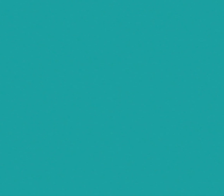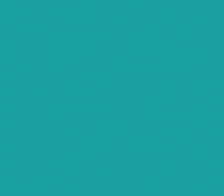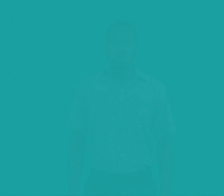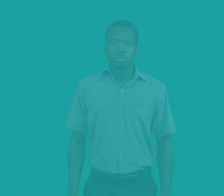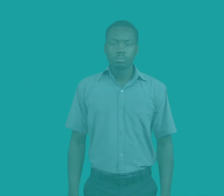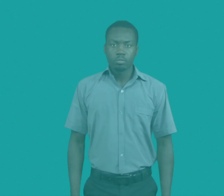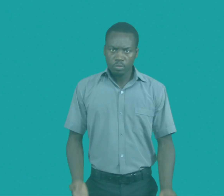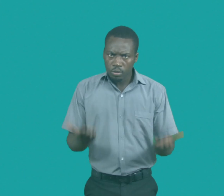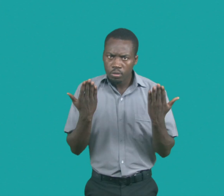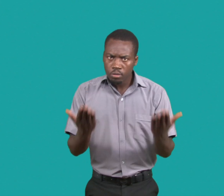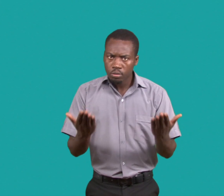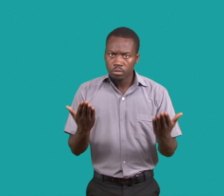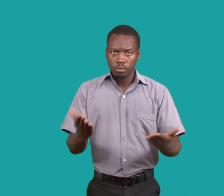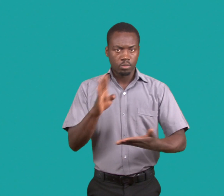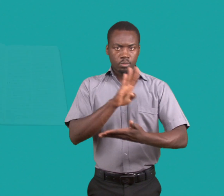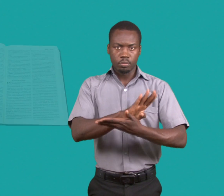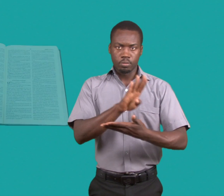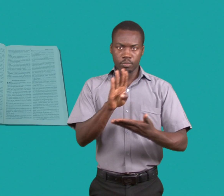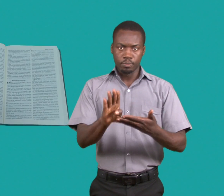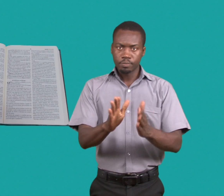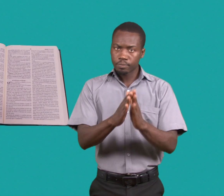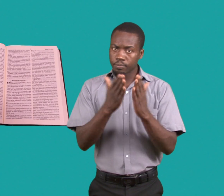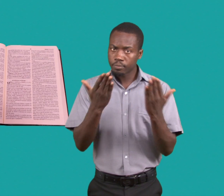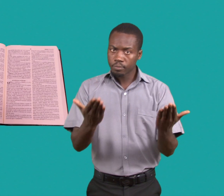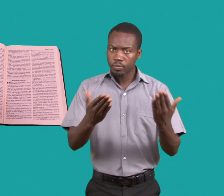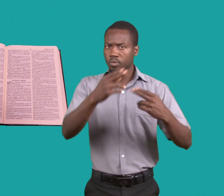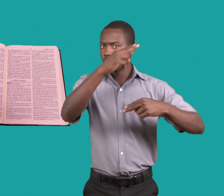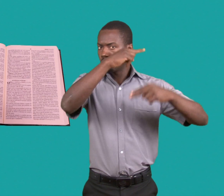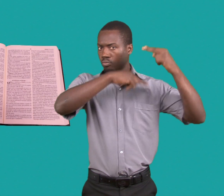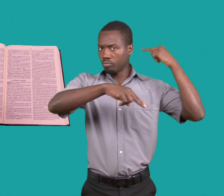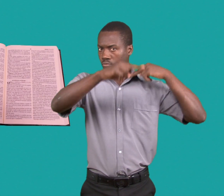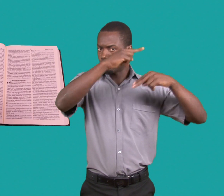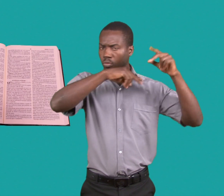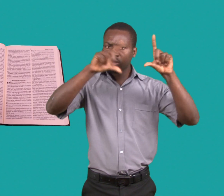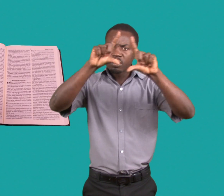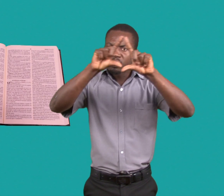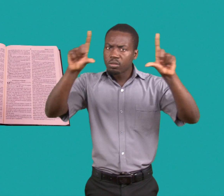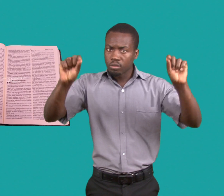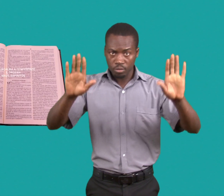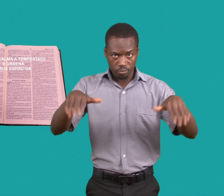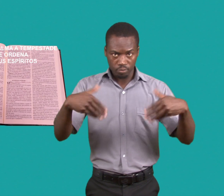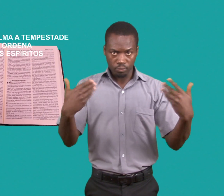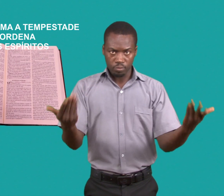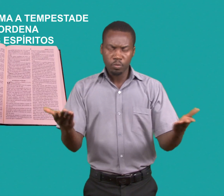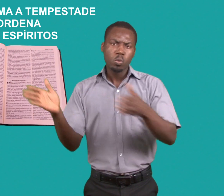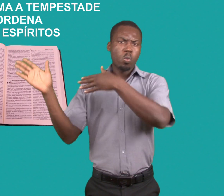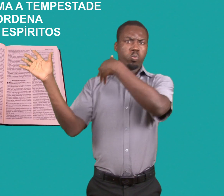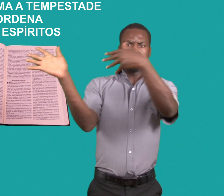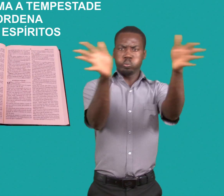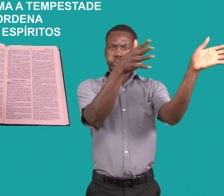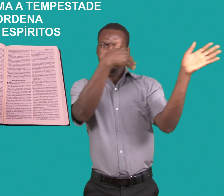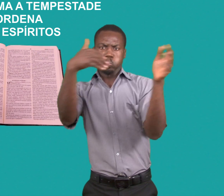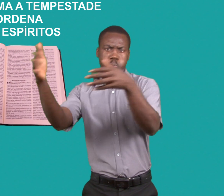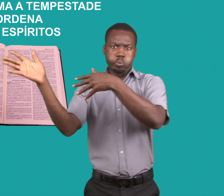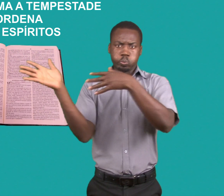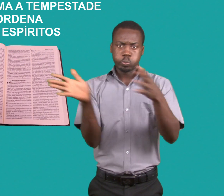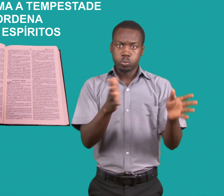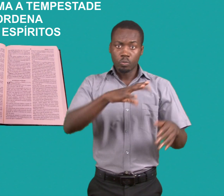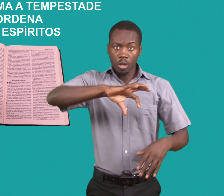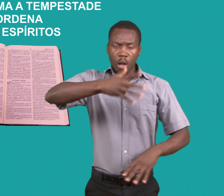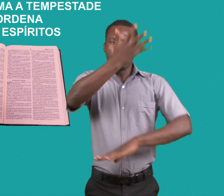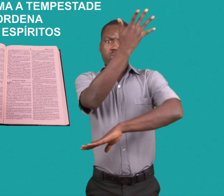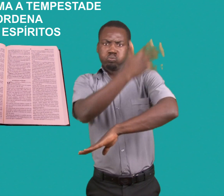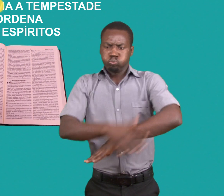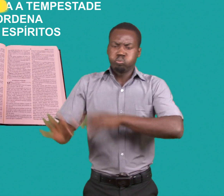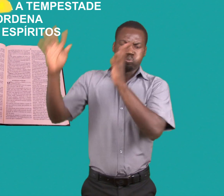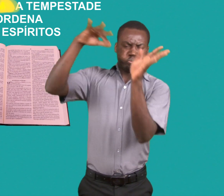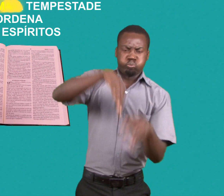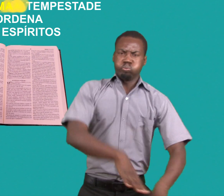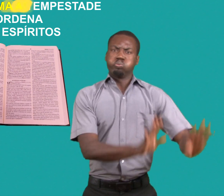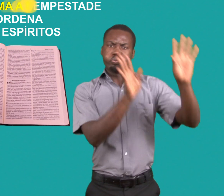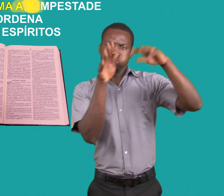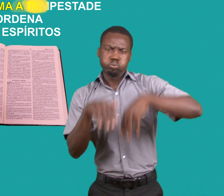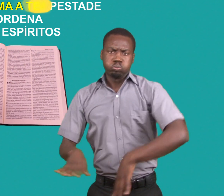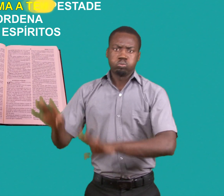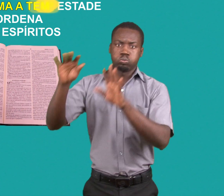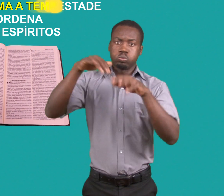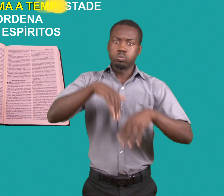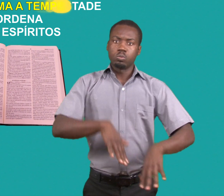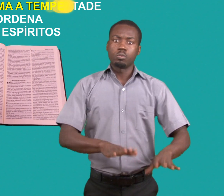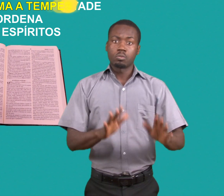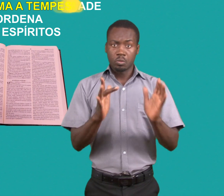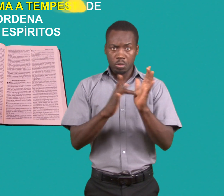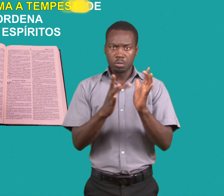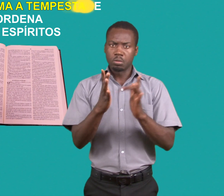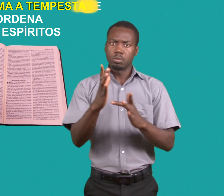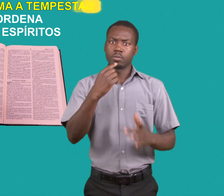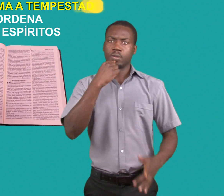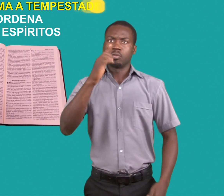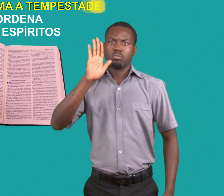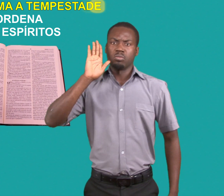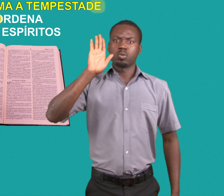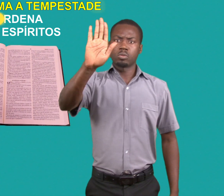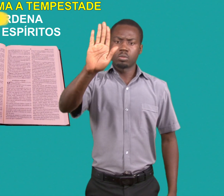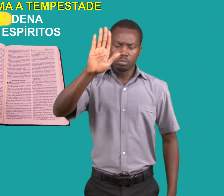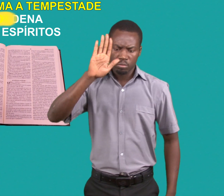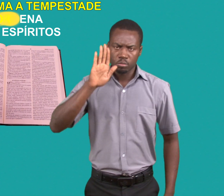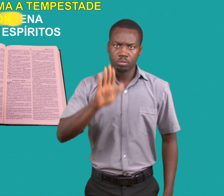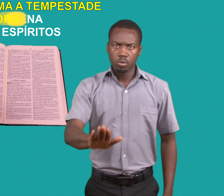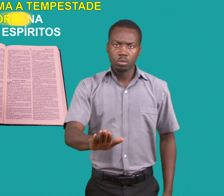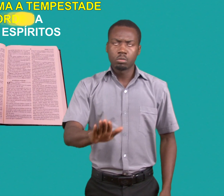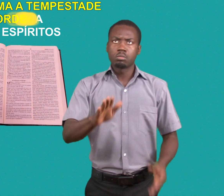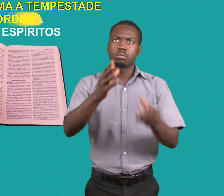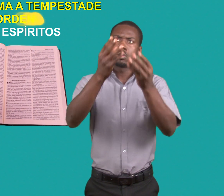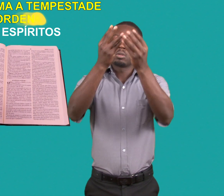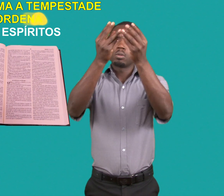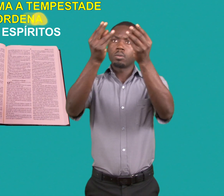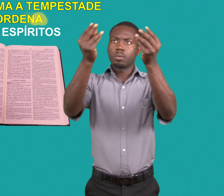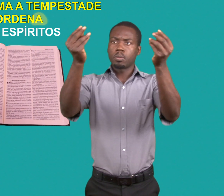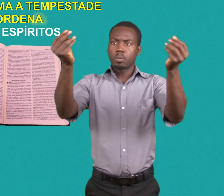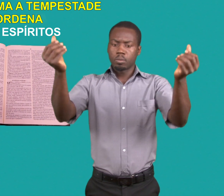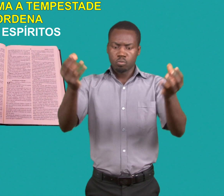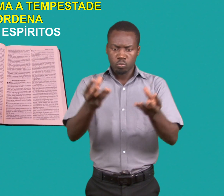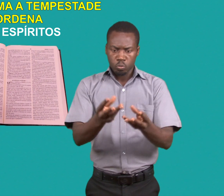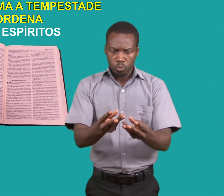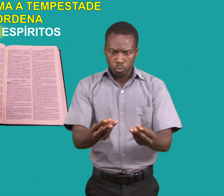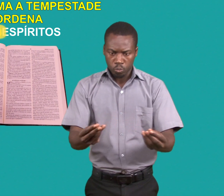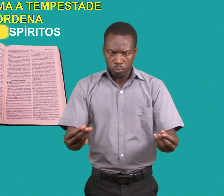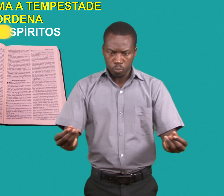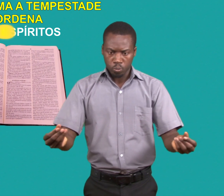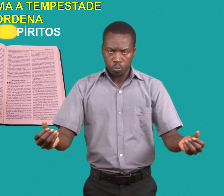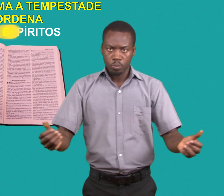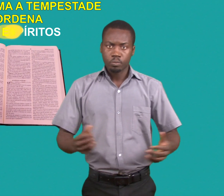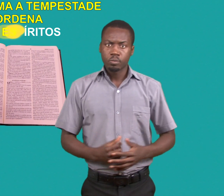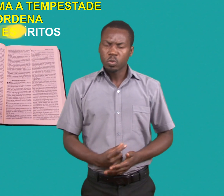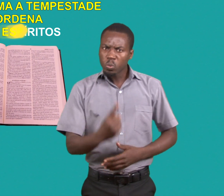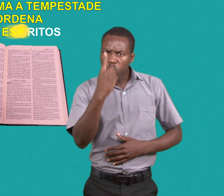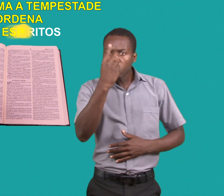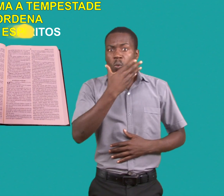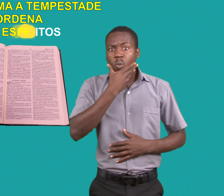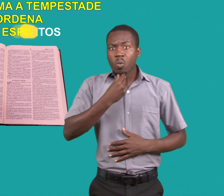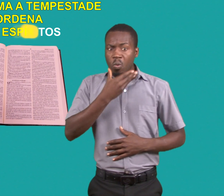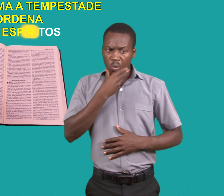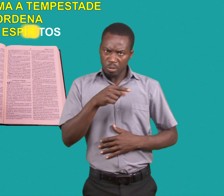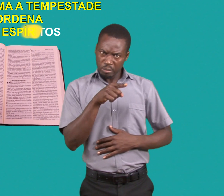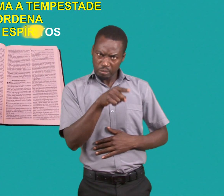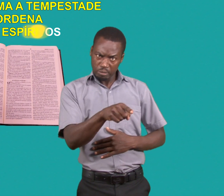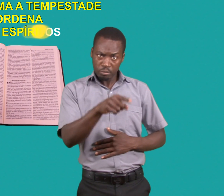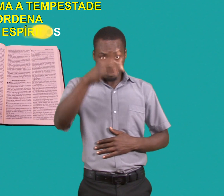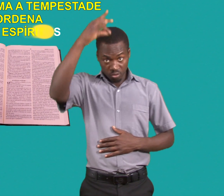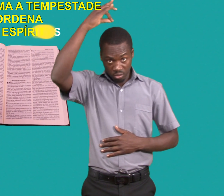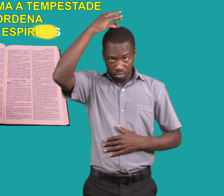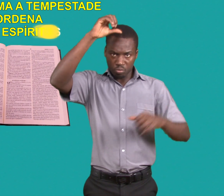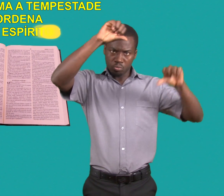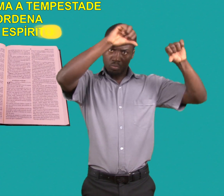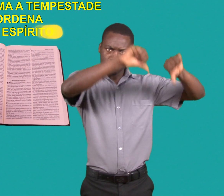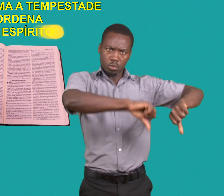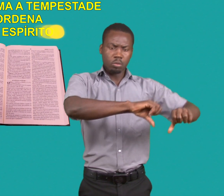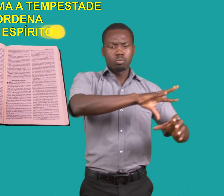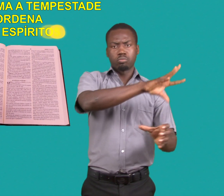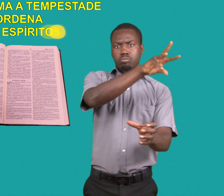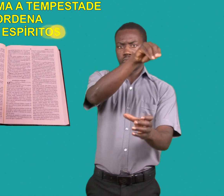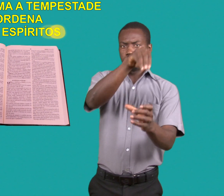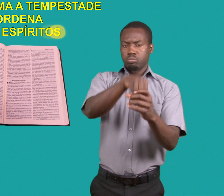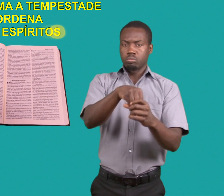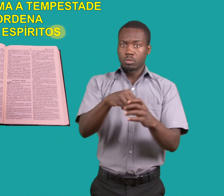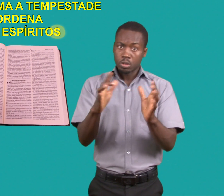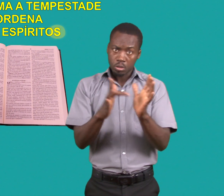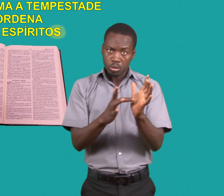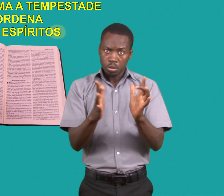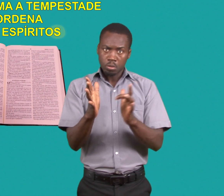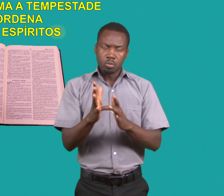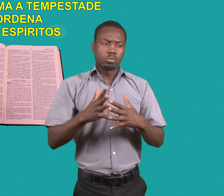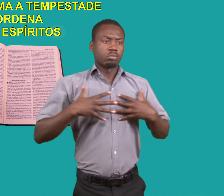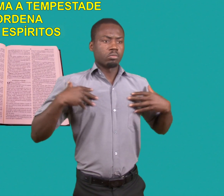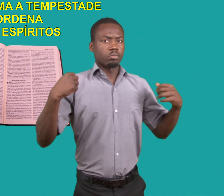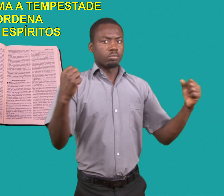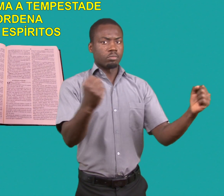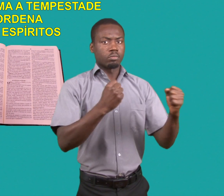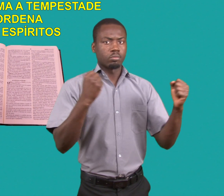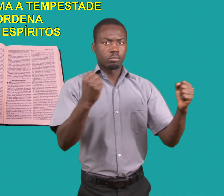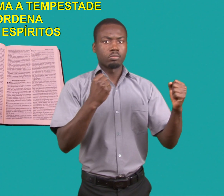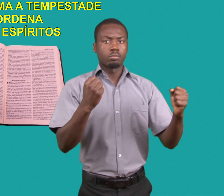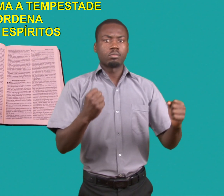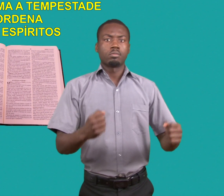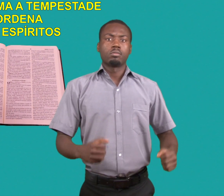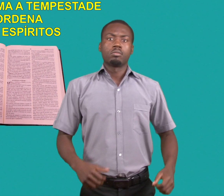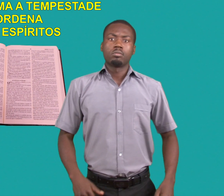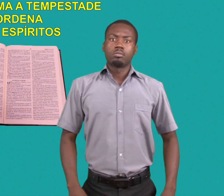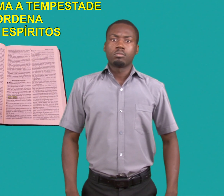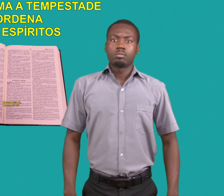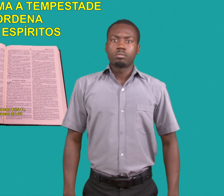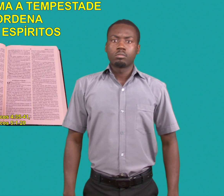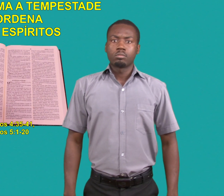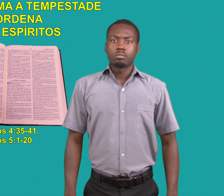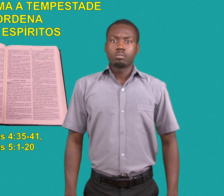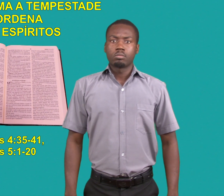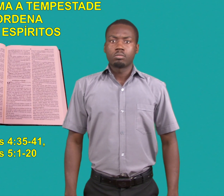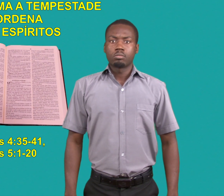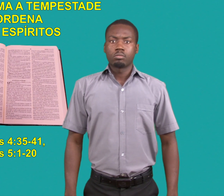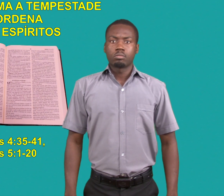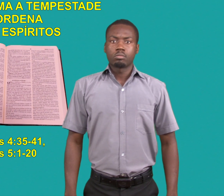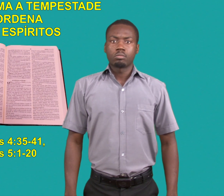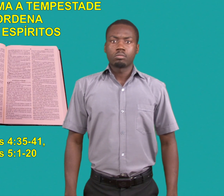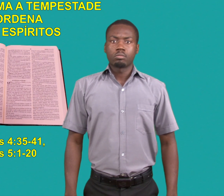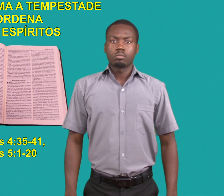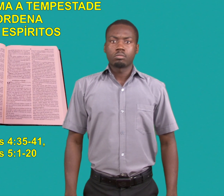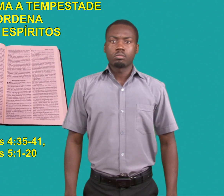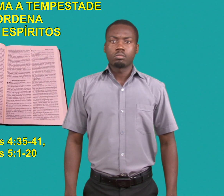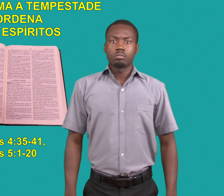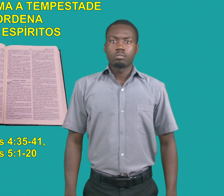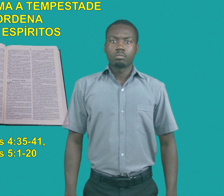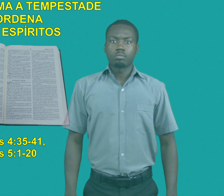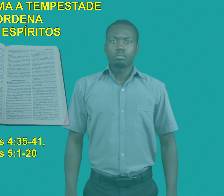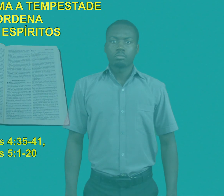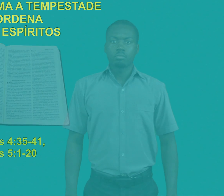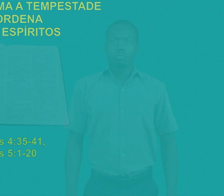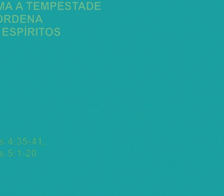Jesus calms storm